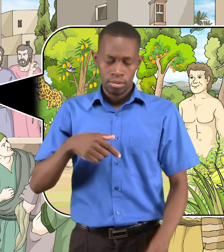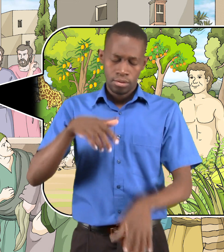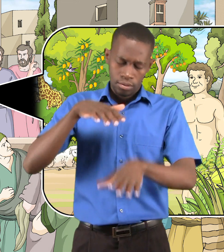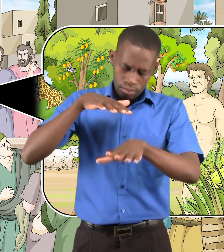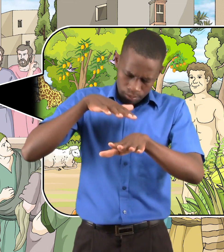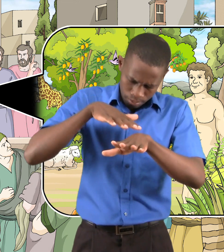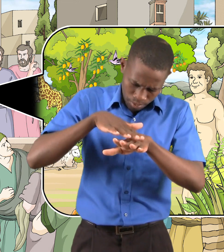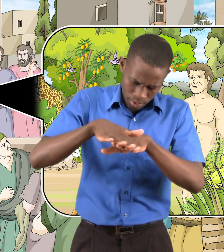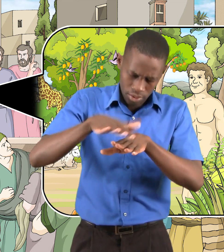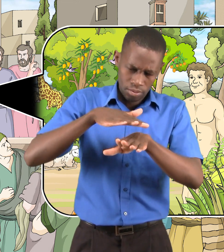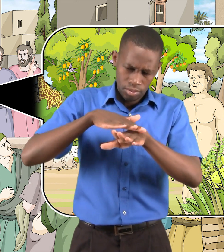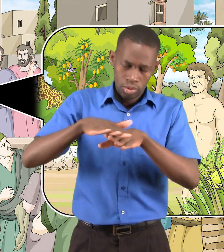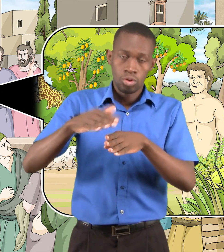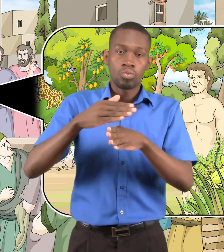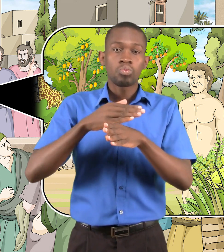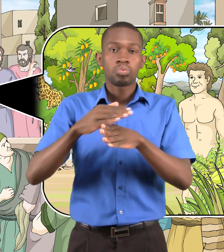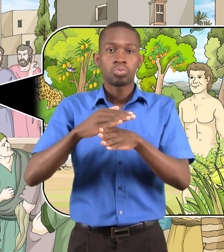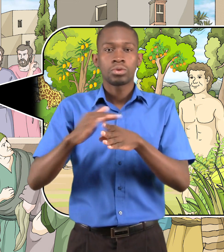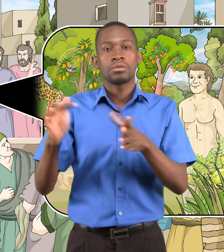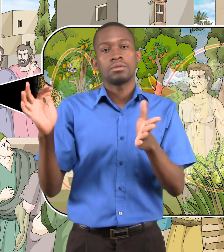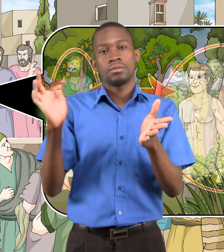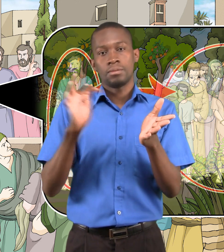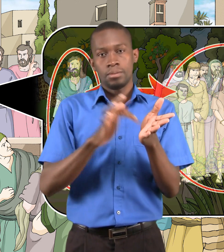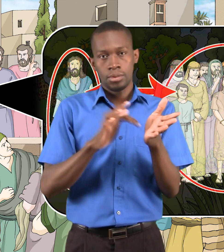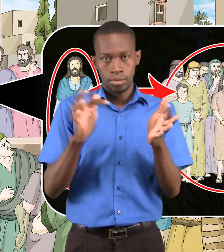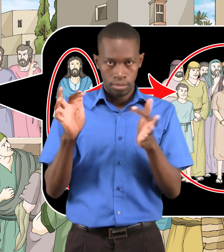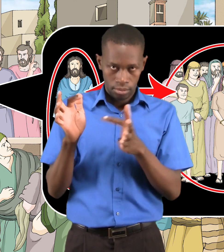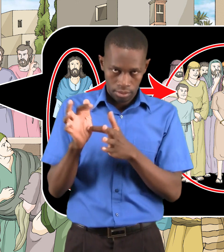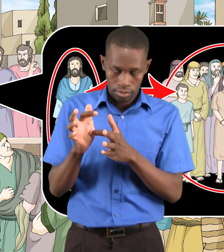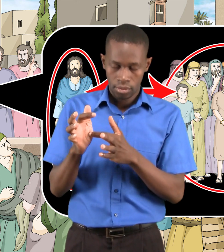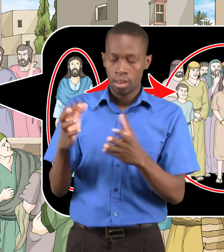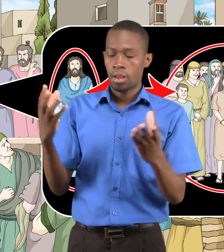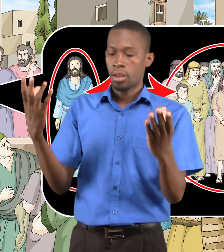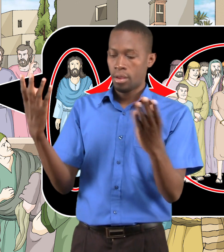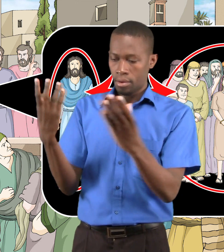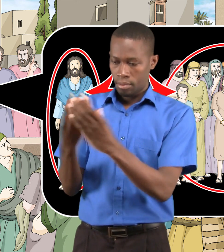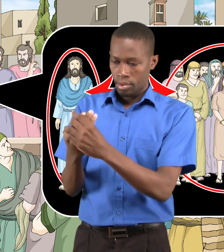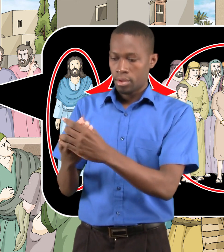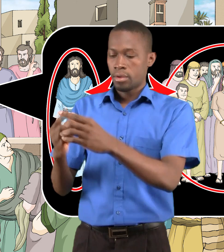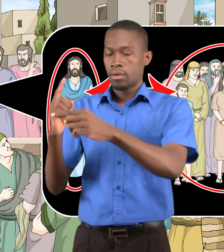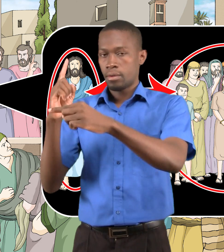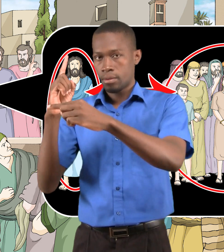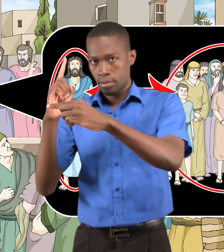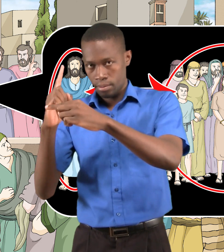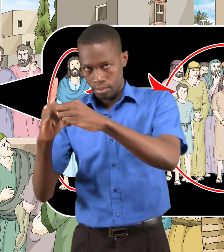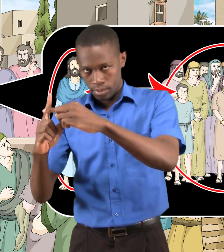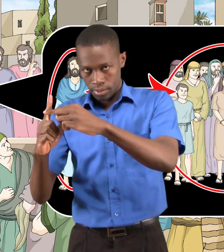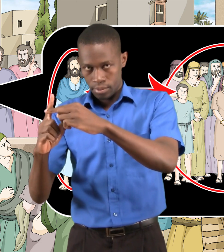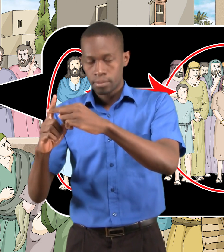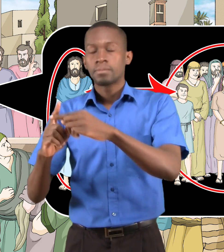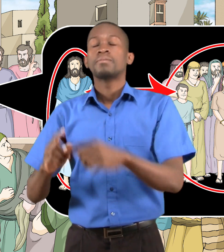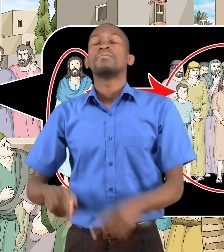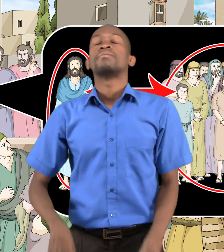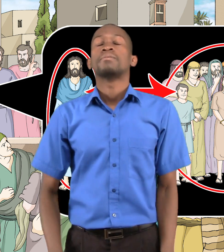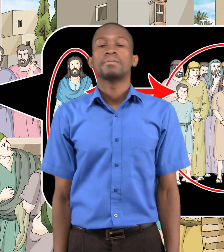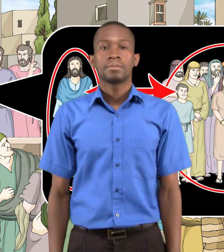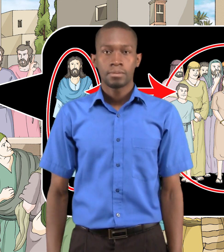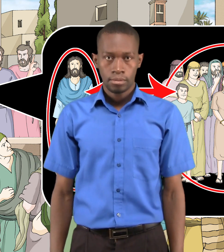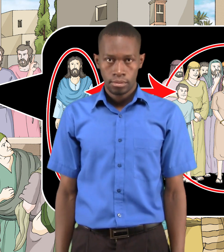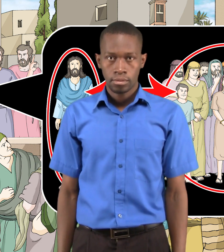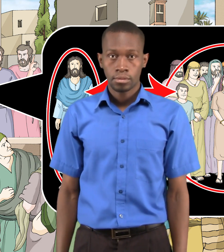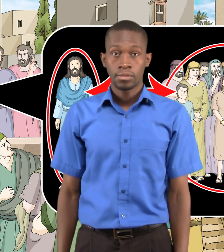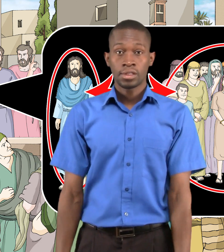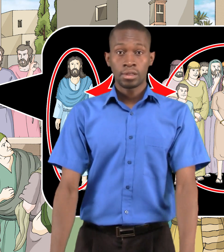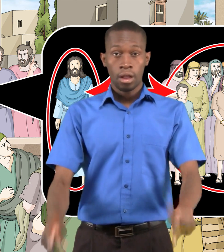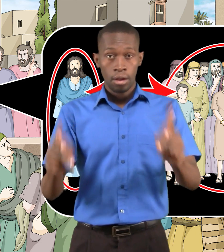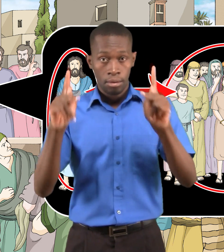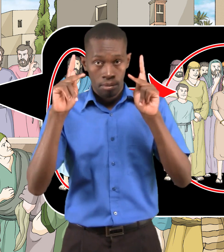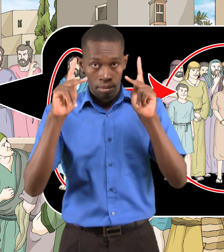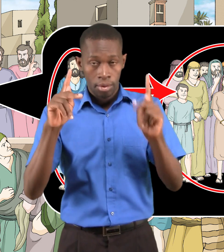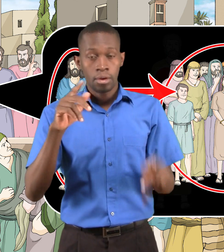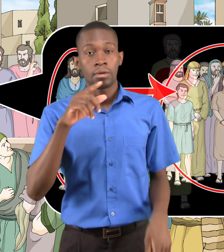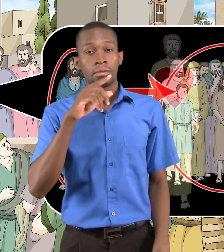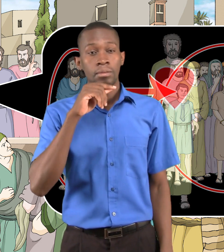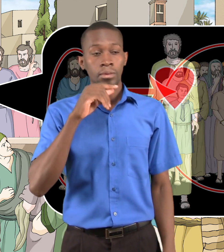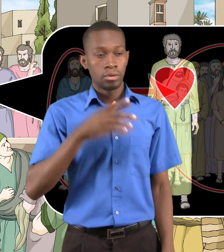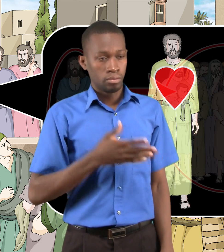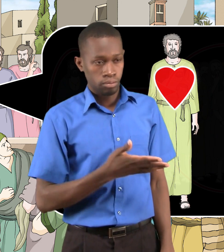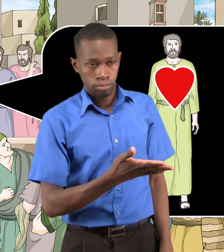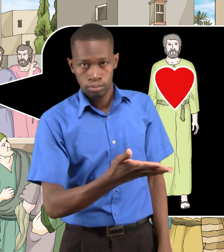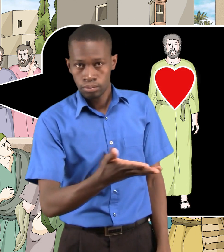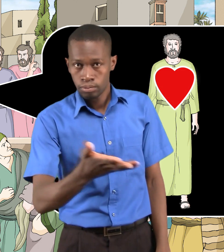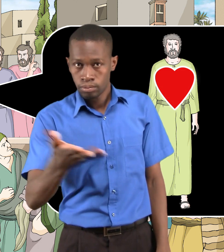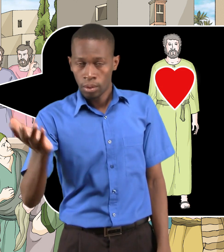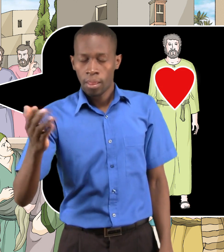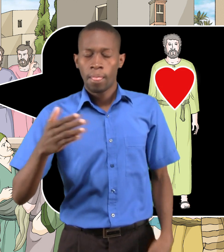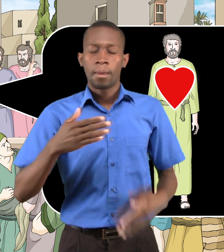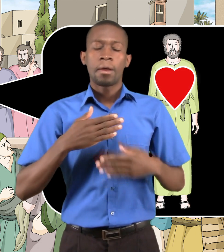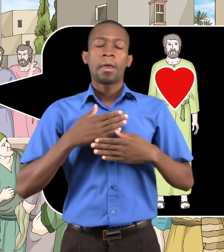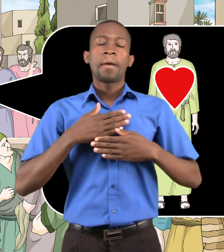This mystery is profound, but I am speaking about Christ and the church.